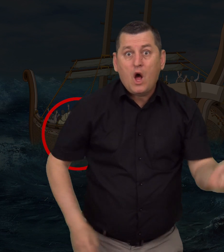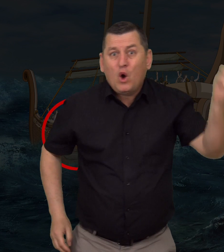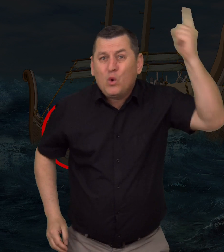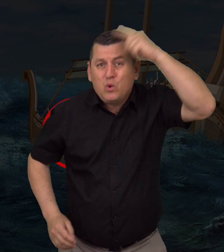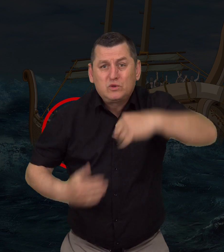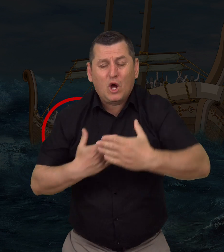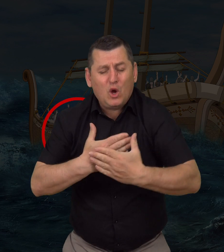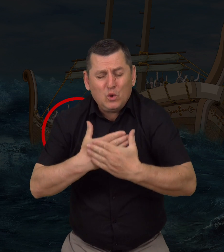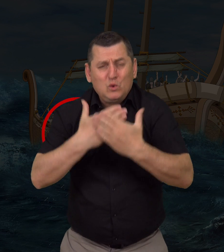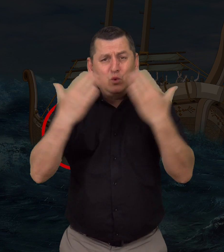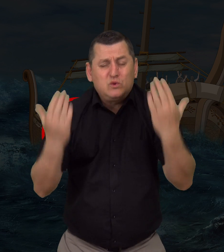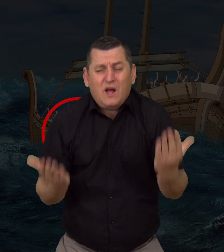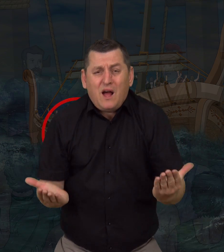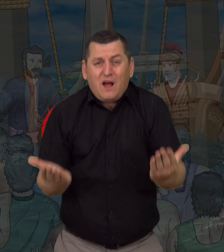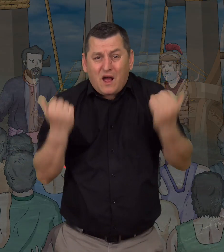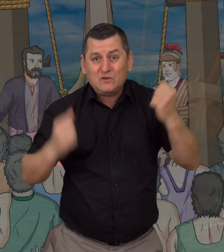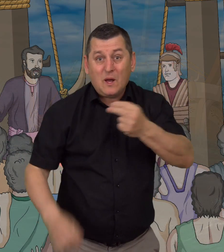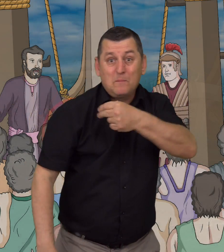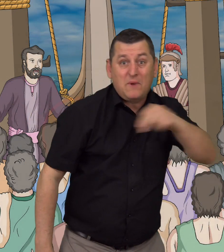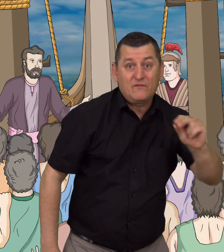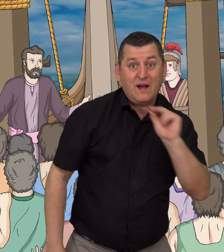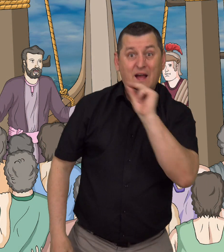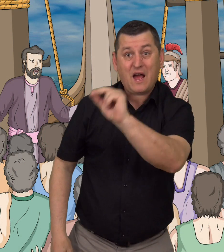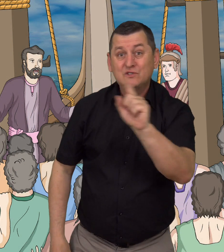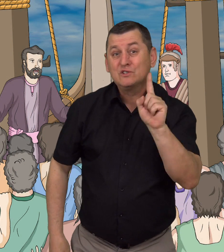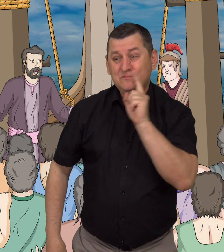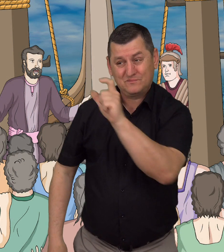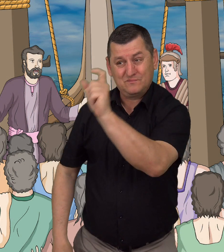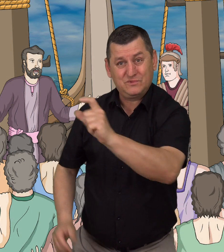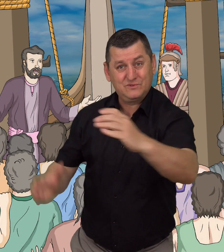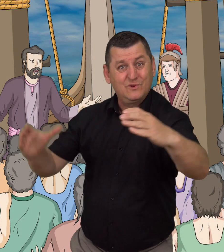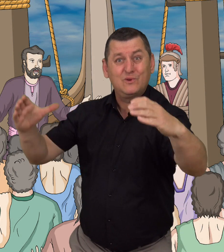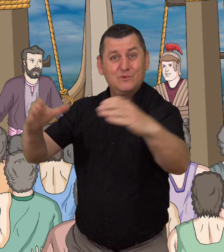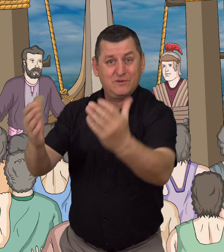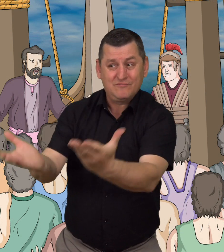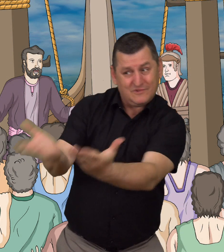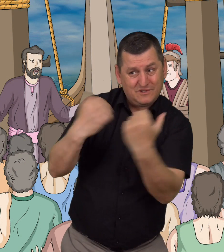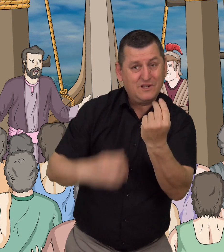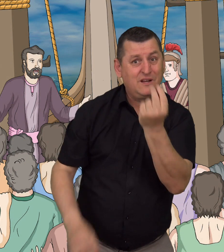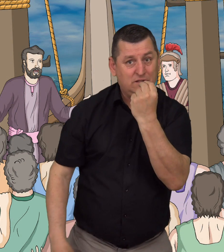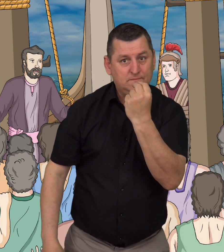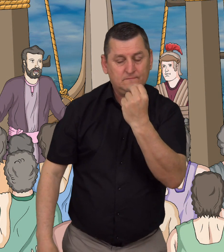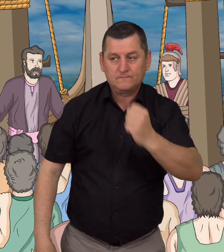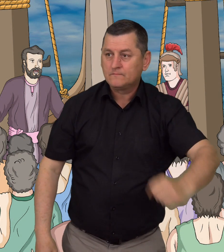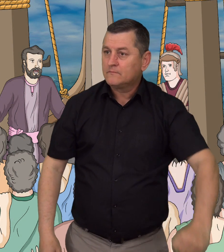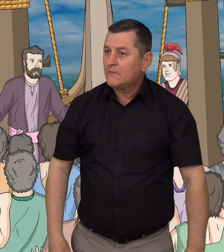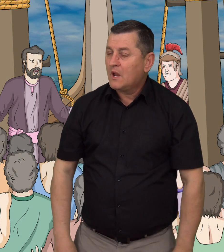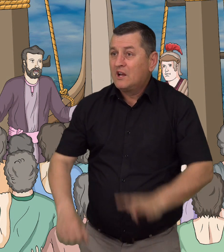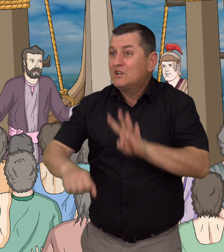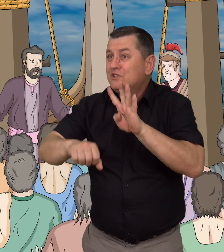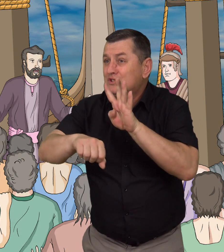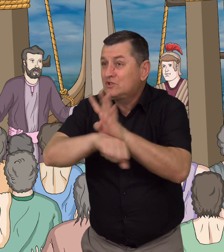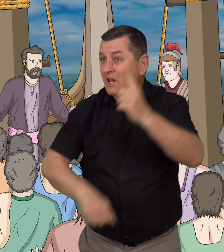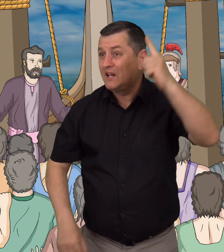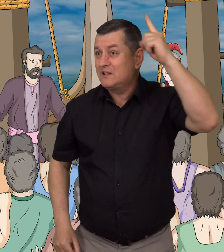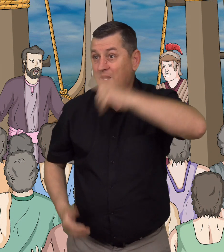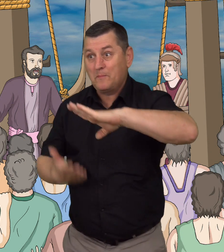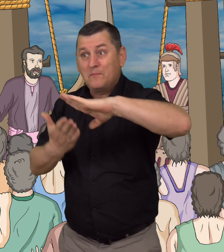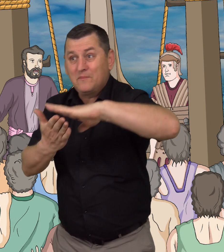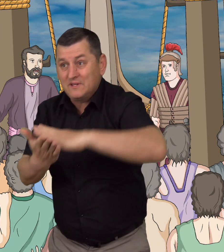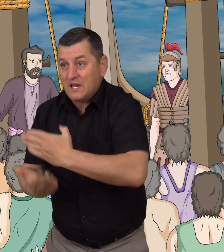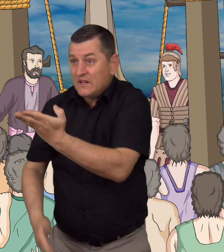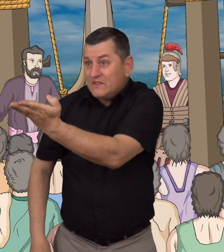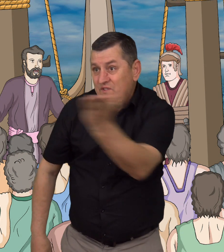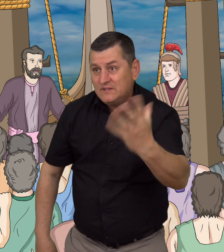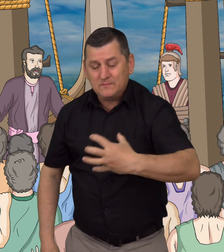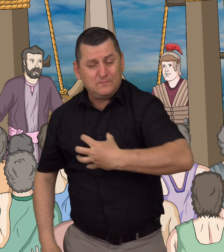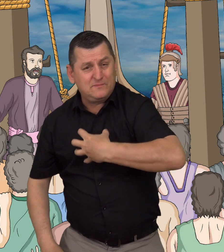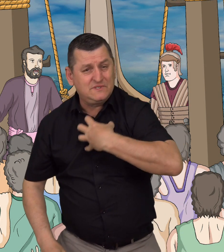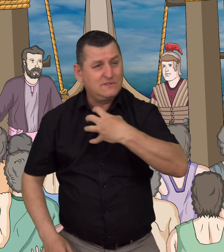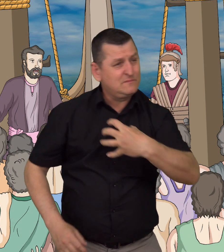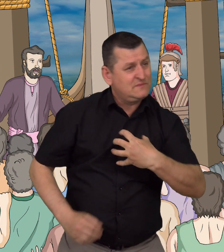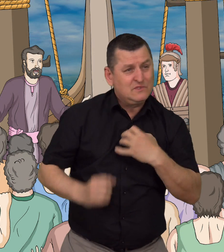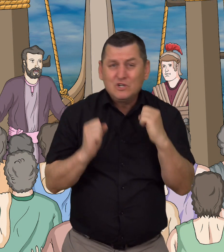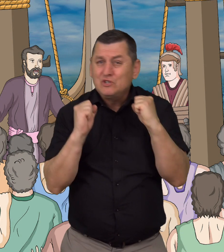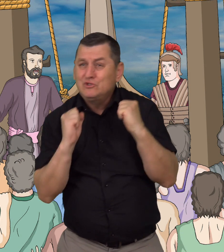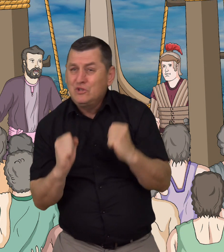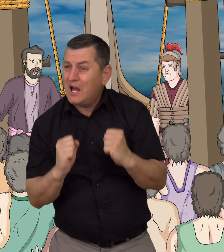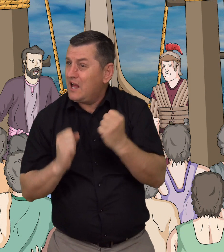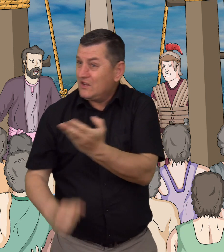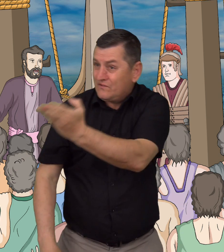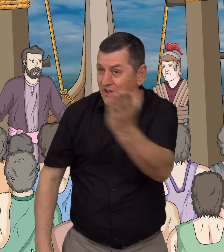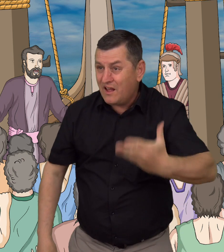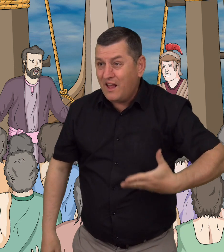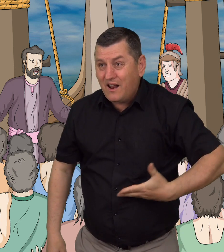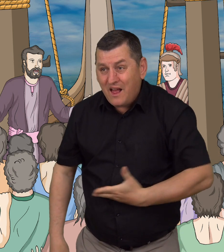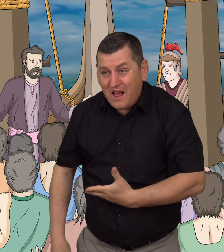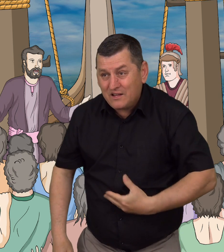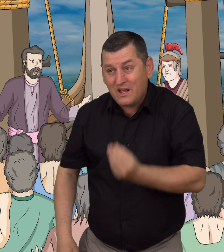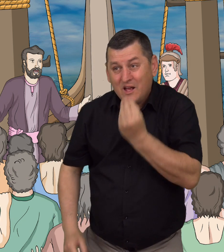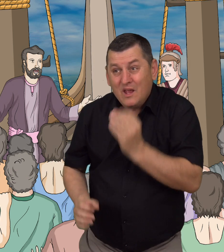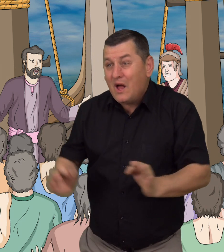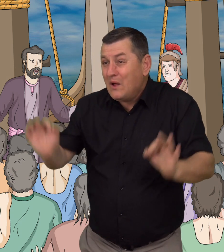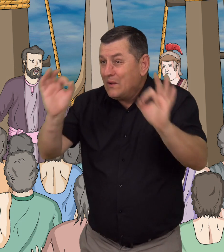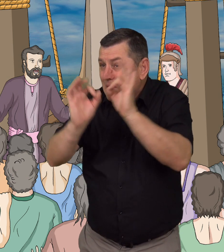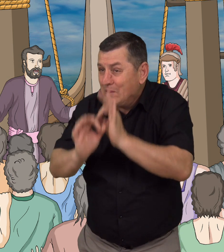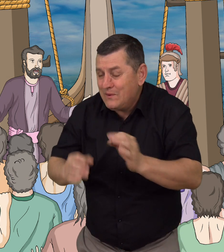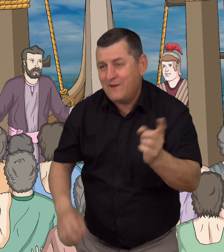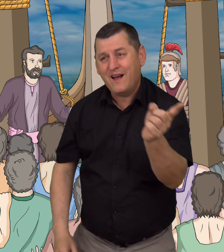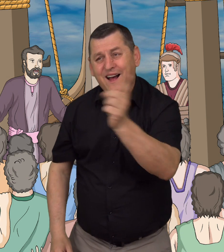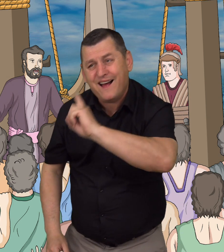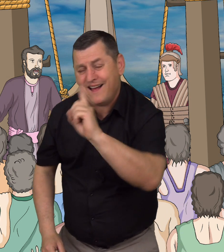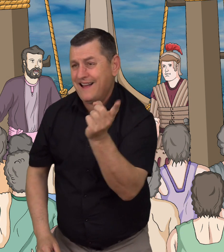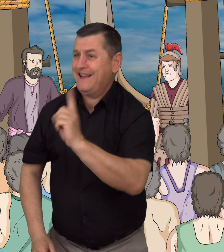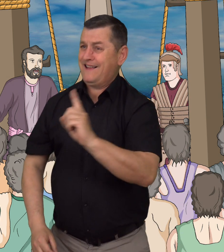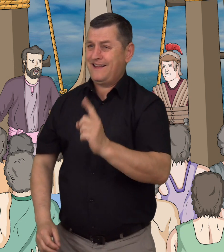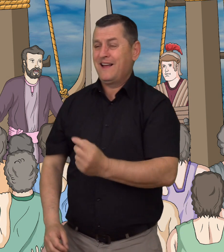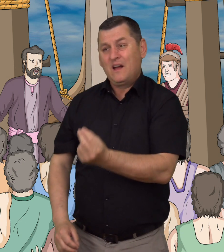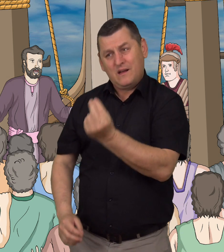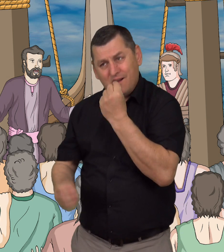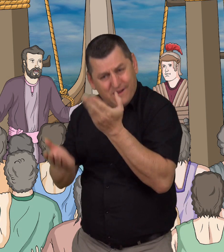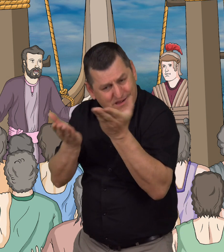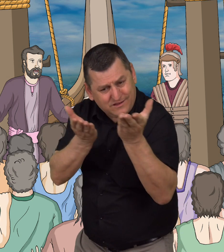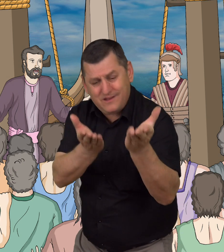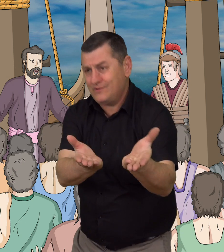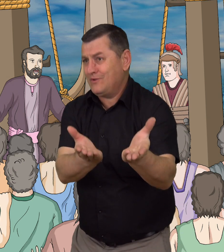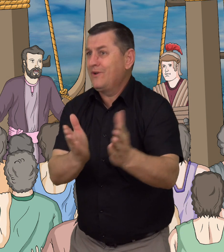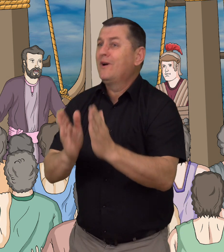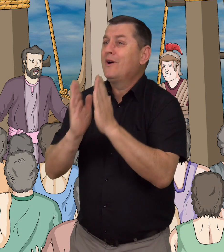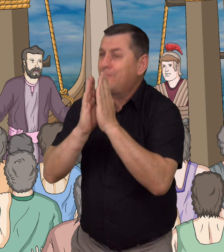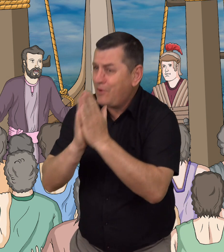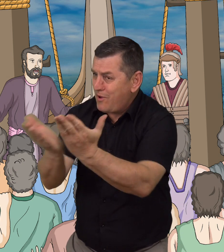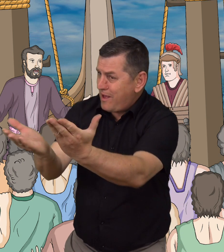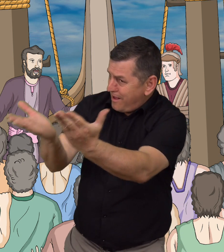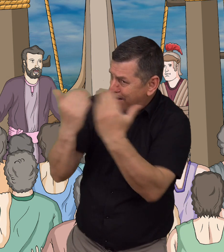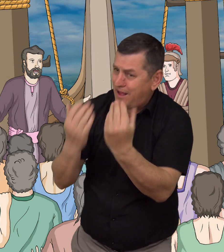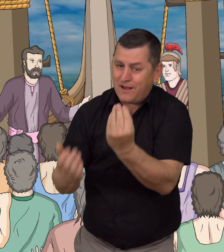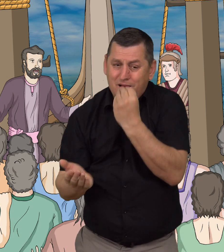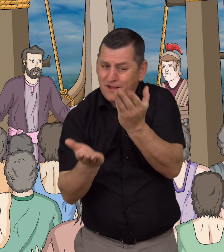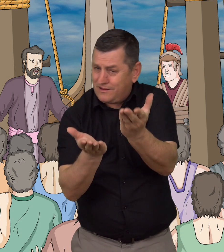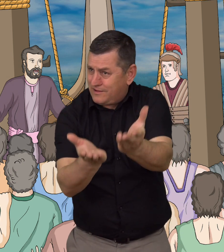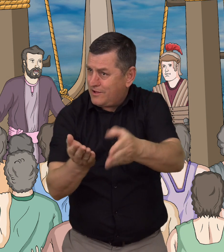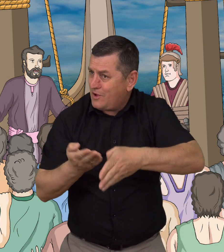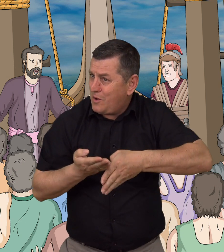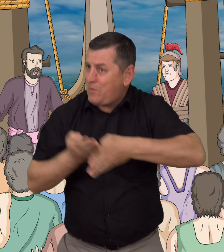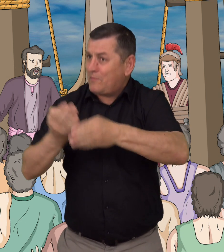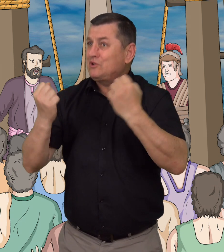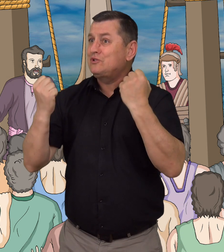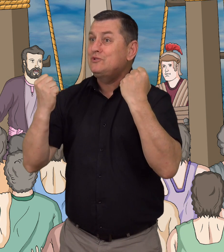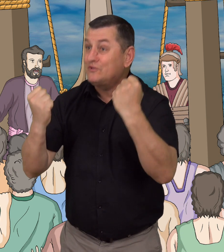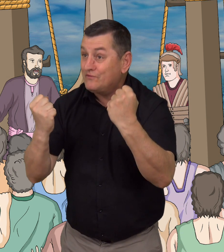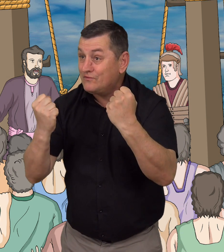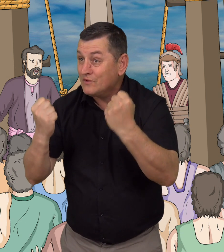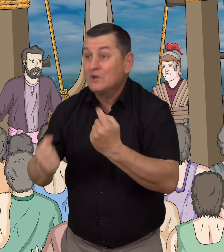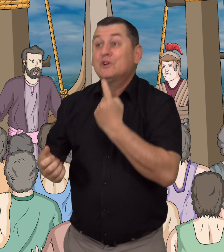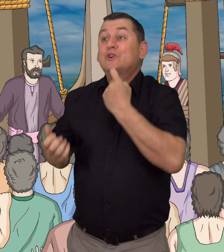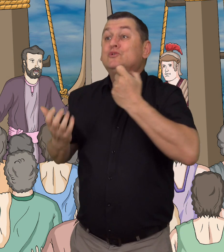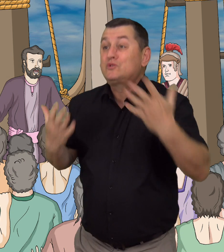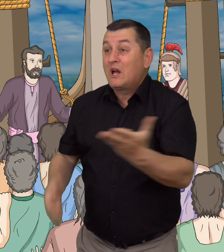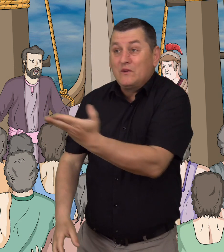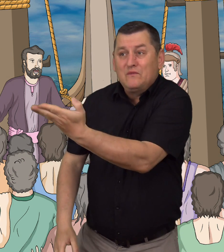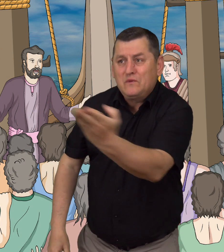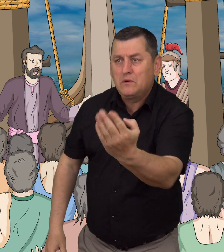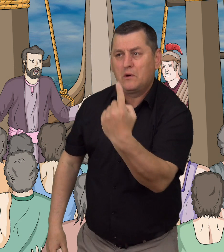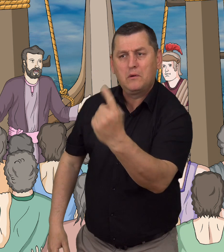Right up to daybreak, Paul kept urging them all to eat: “Today is your fourteenth day in constant suspense, without taking any food.